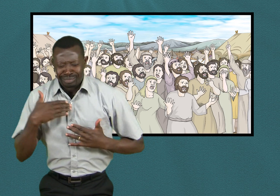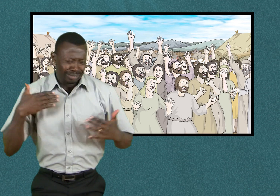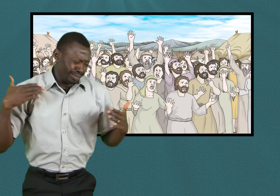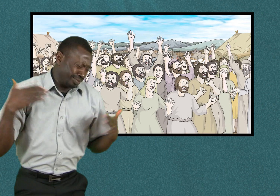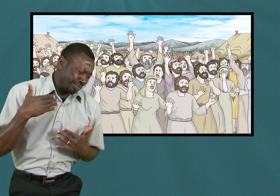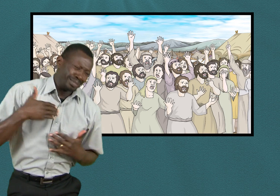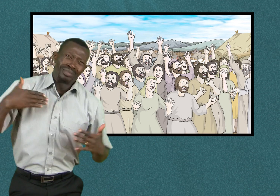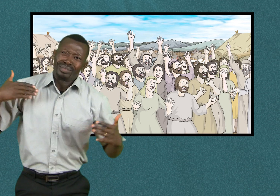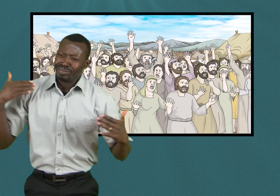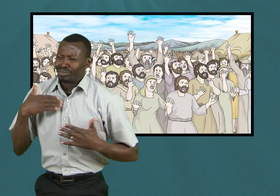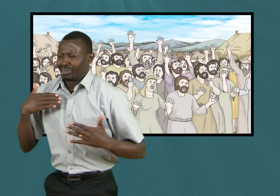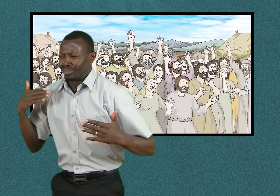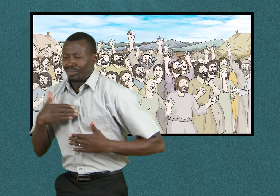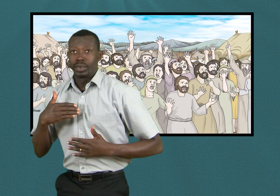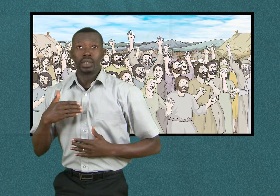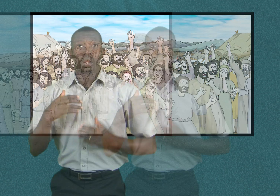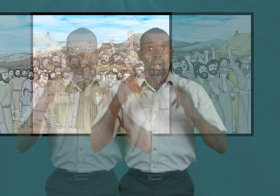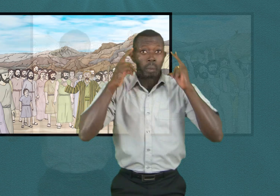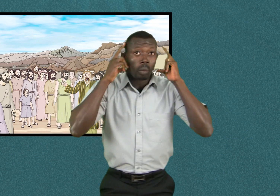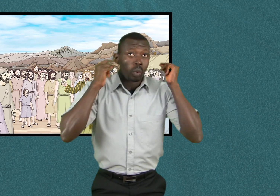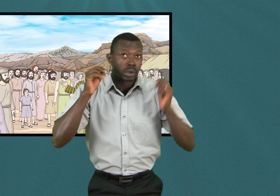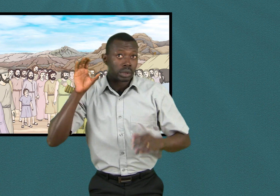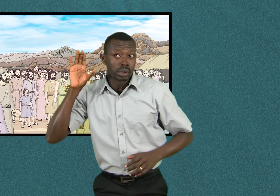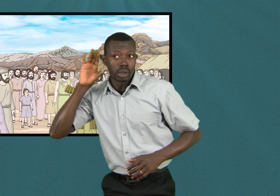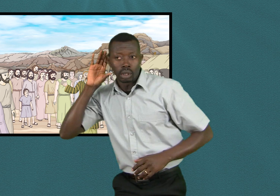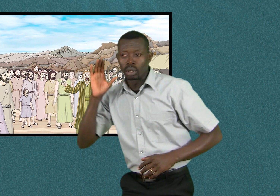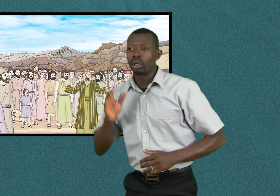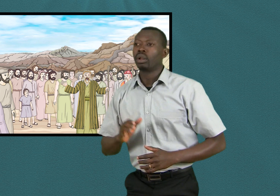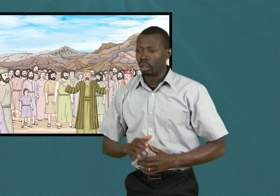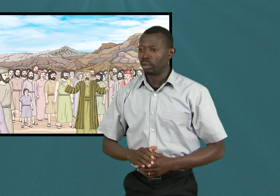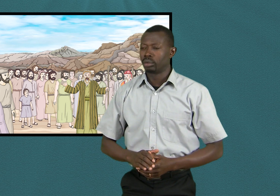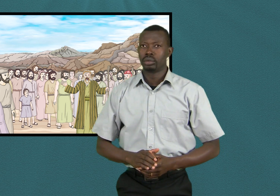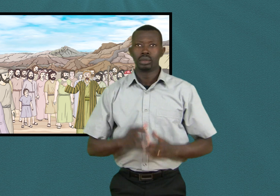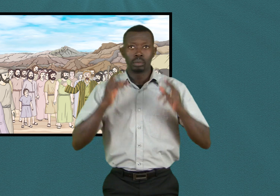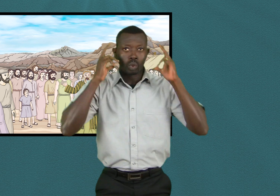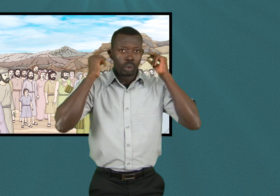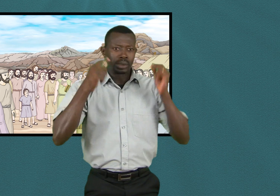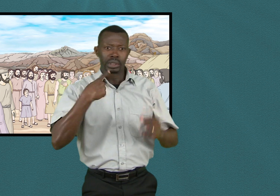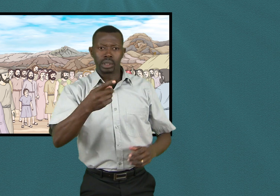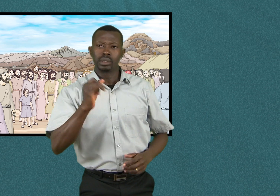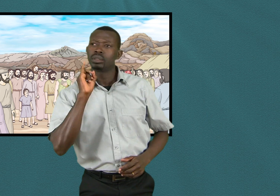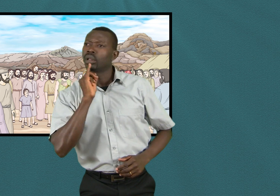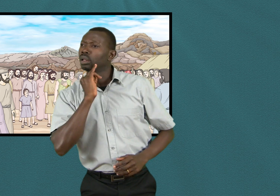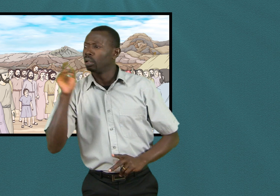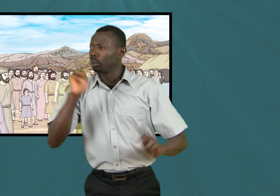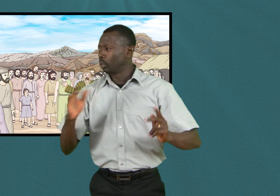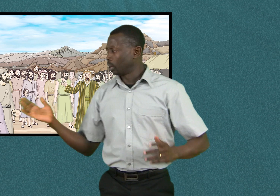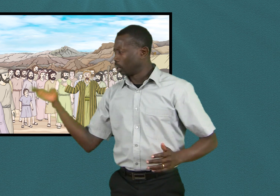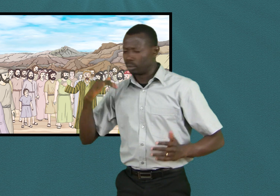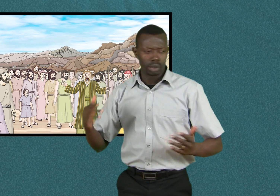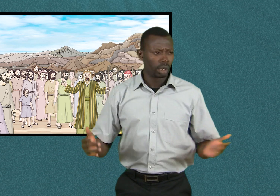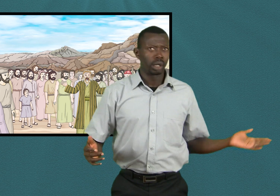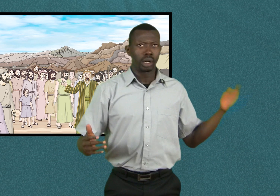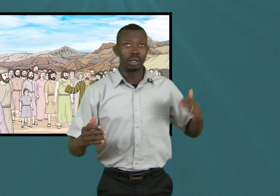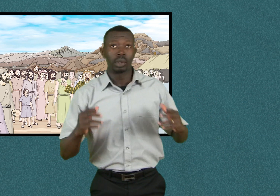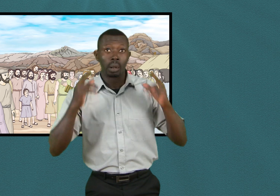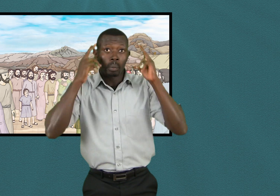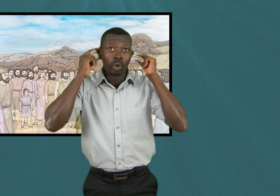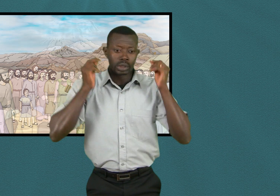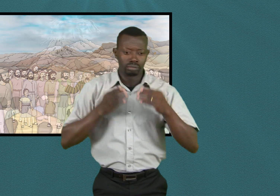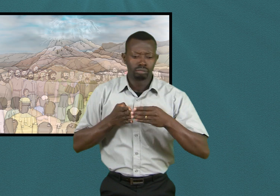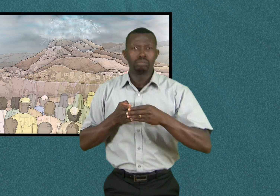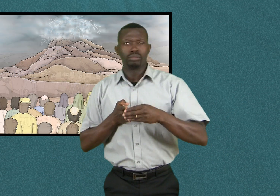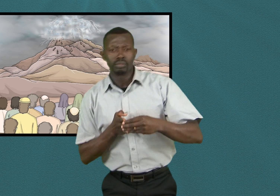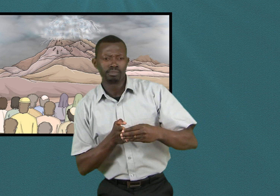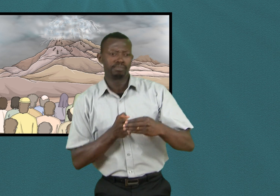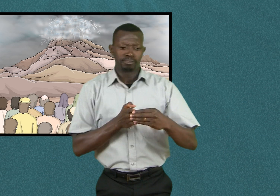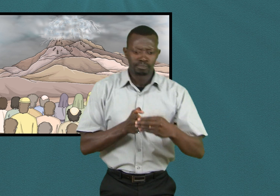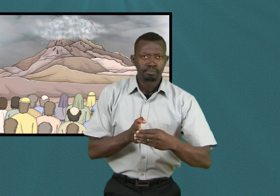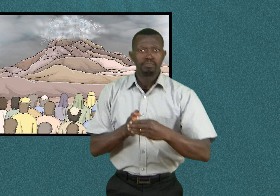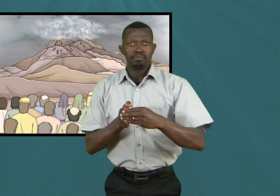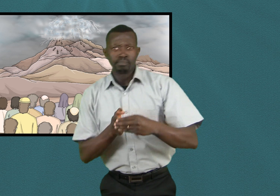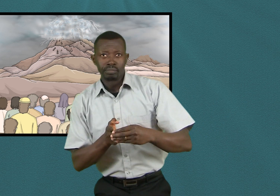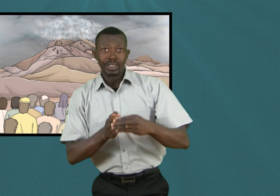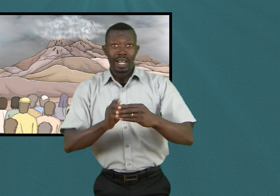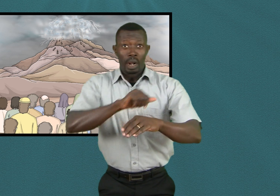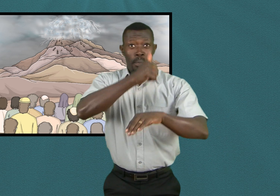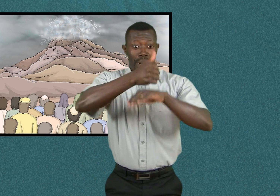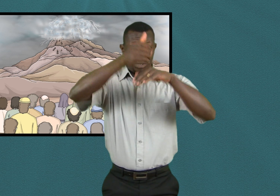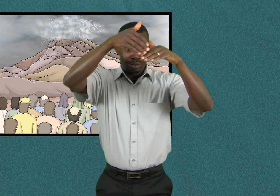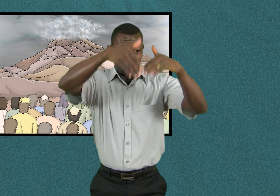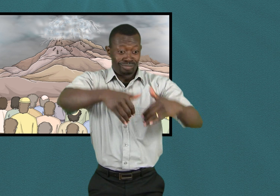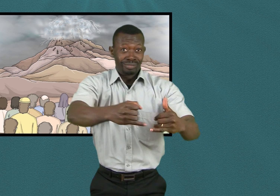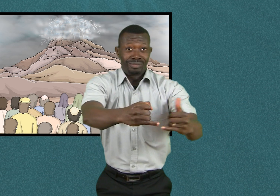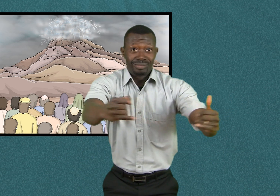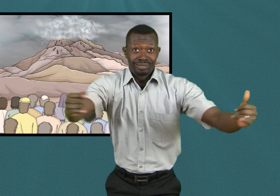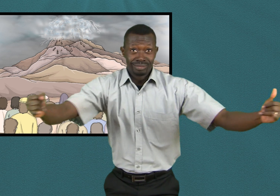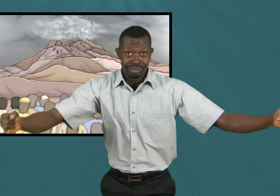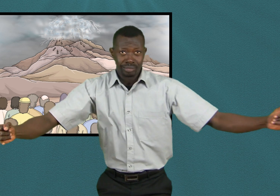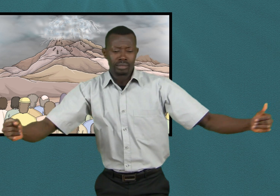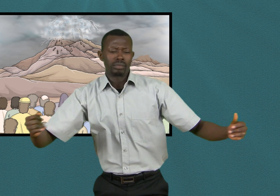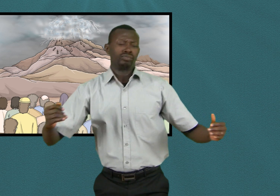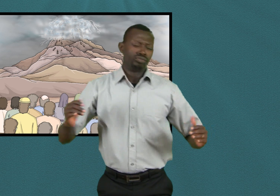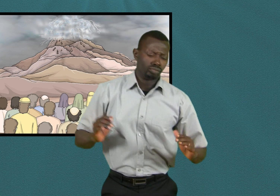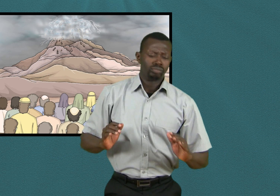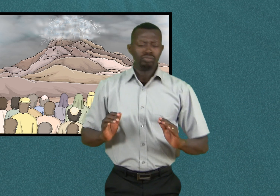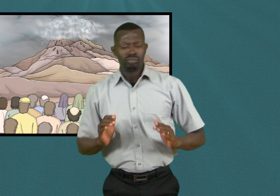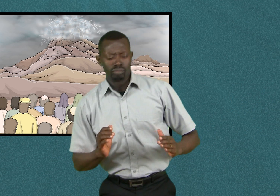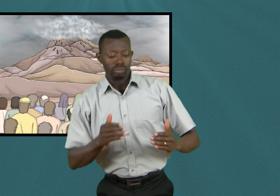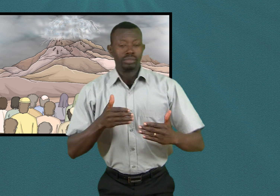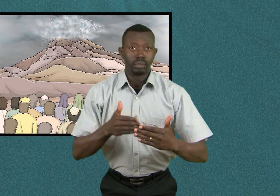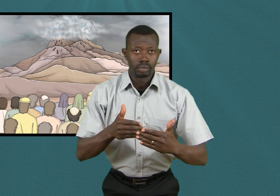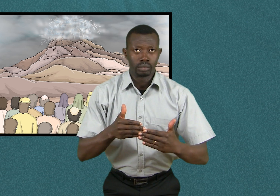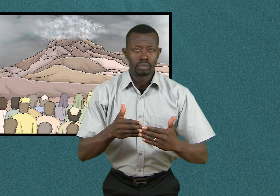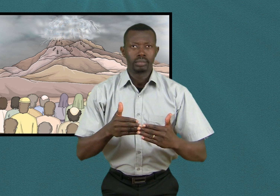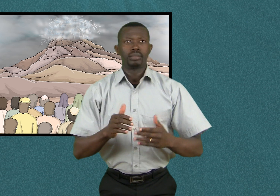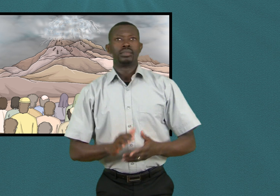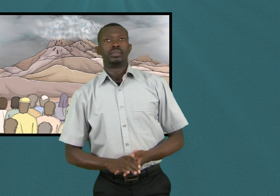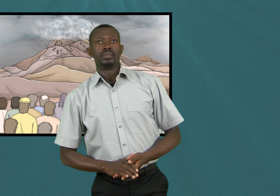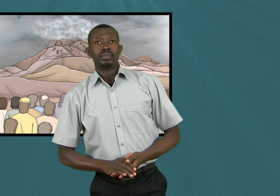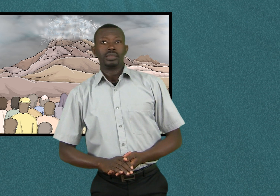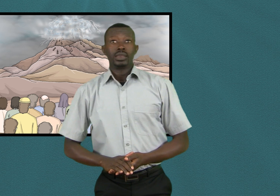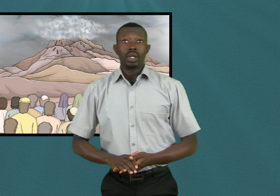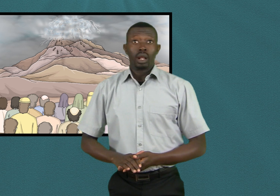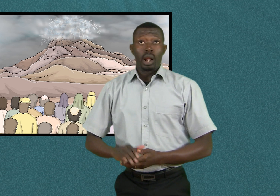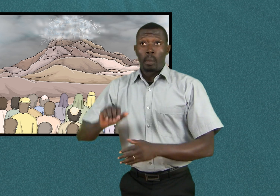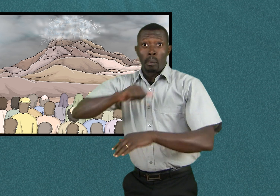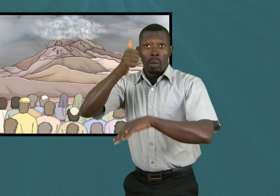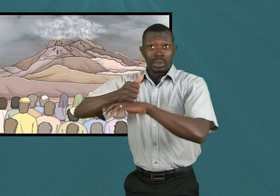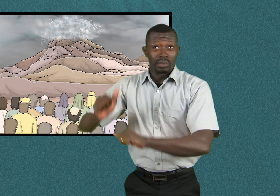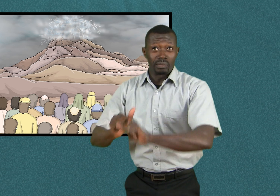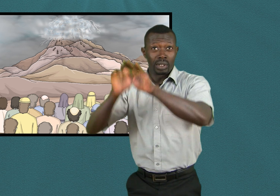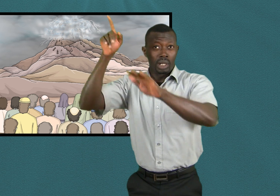Then Moses brought the people out of the camp to meet with God, and they stood at the foot of the mountain.